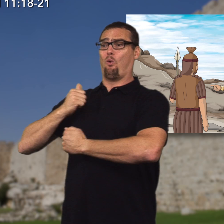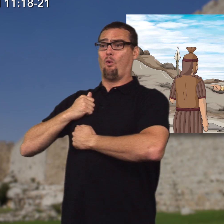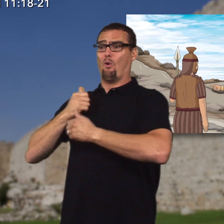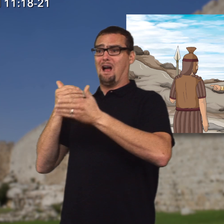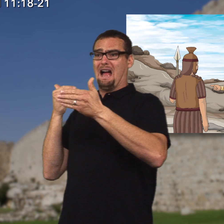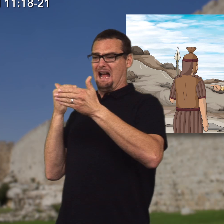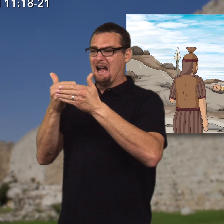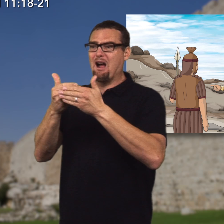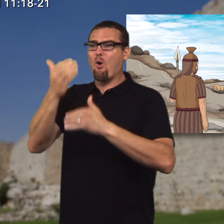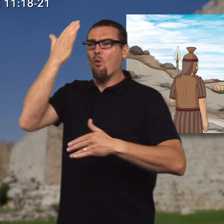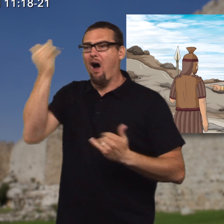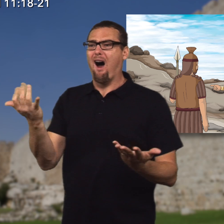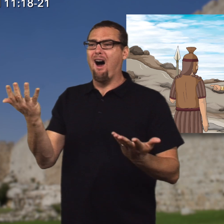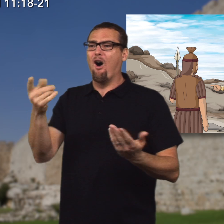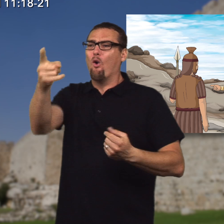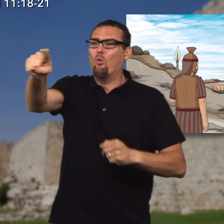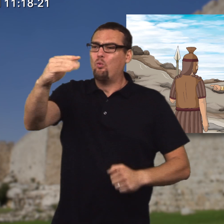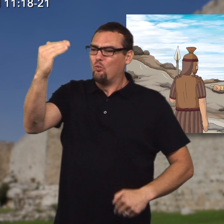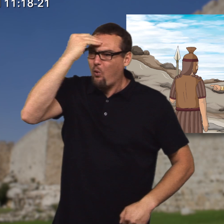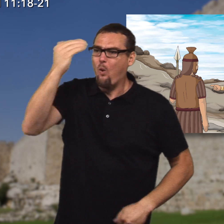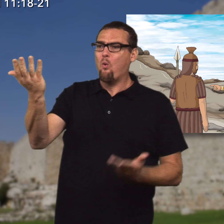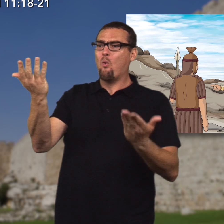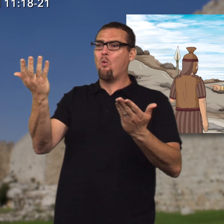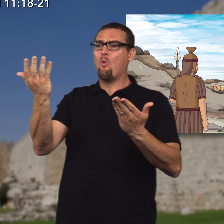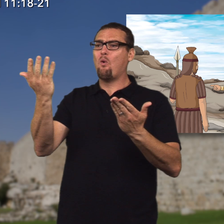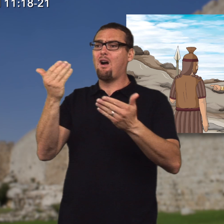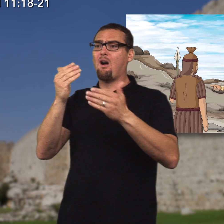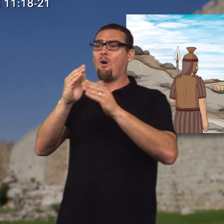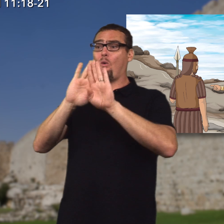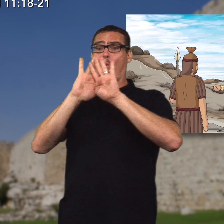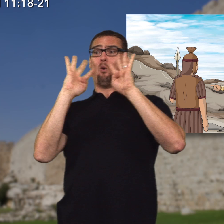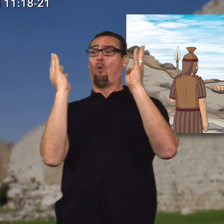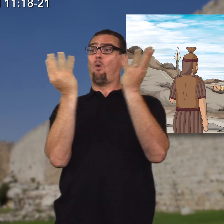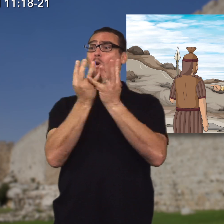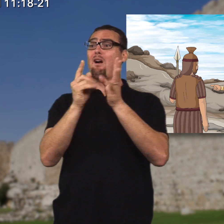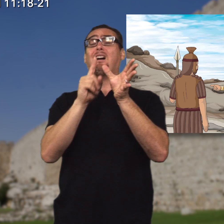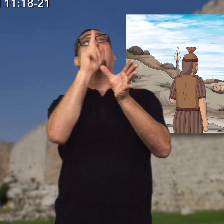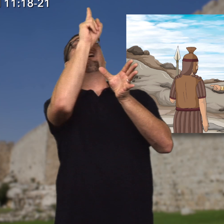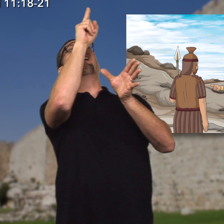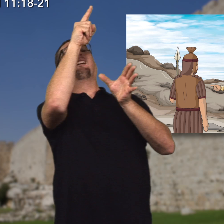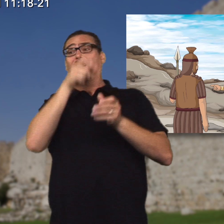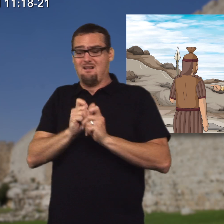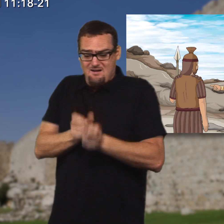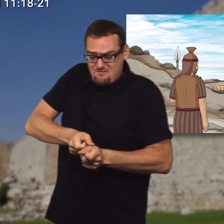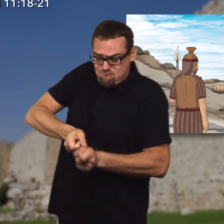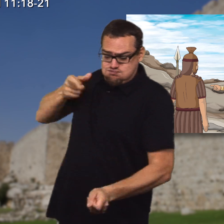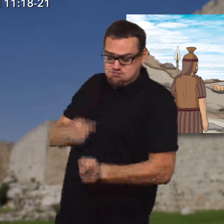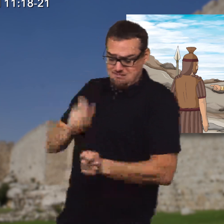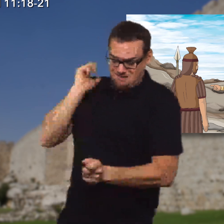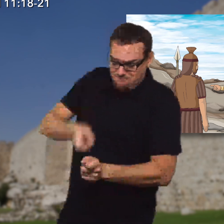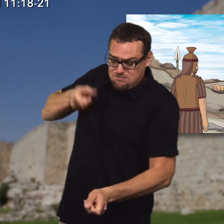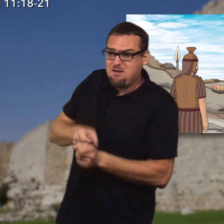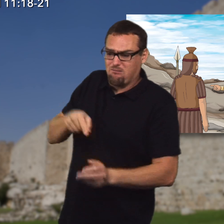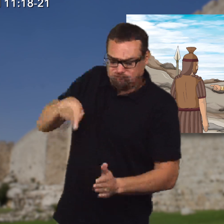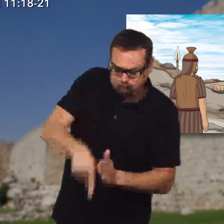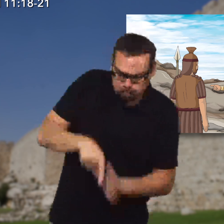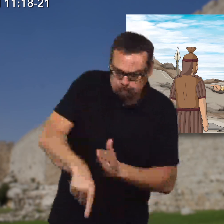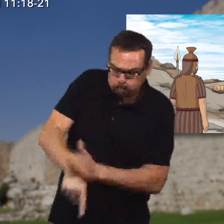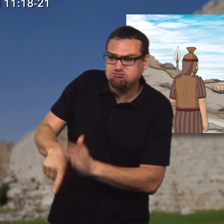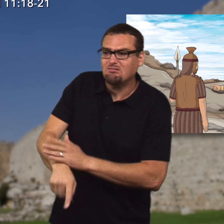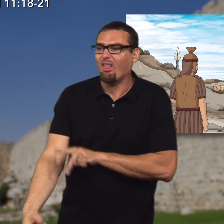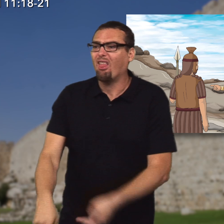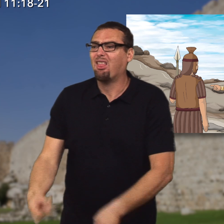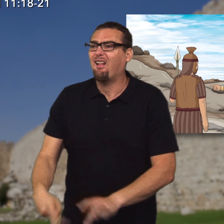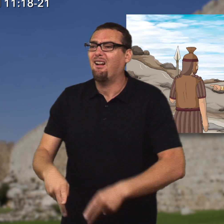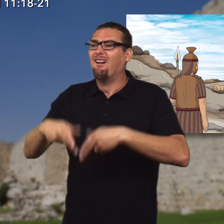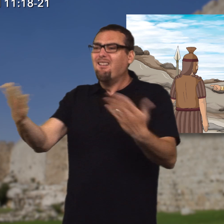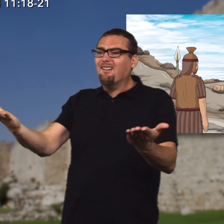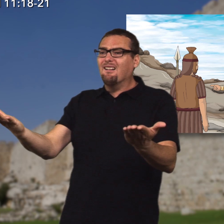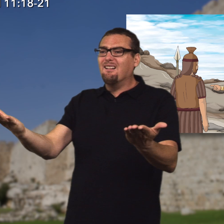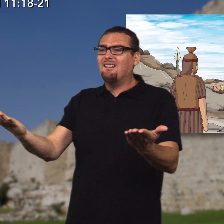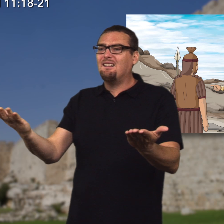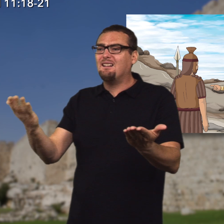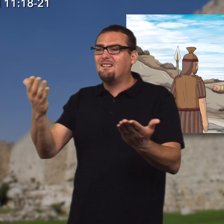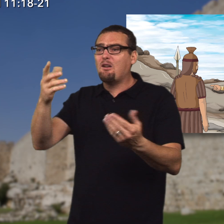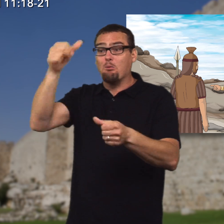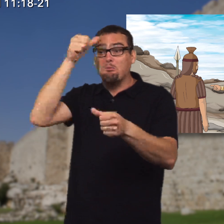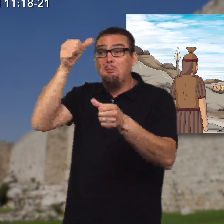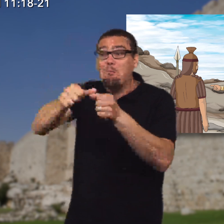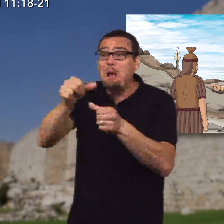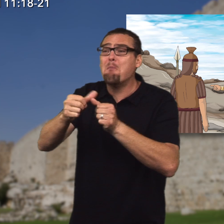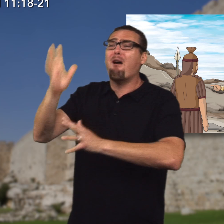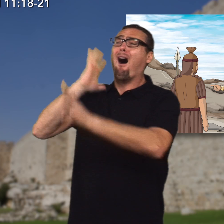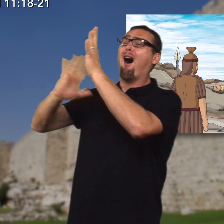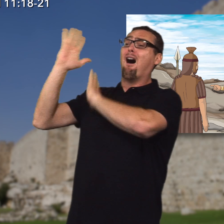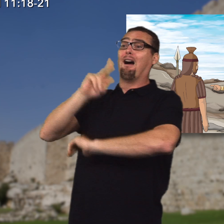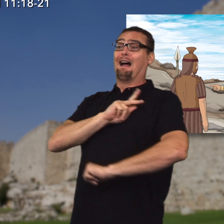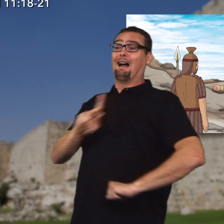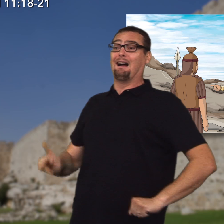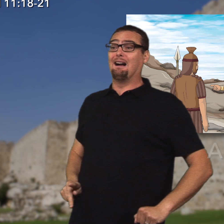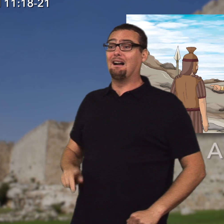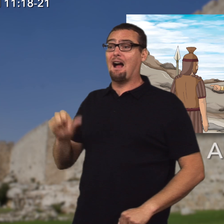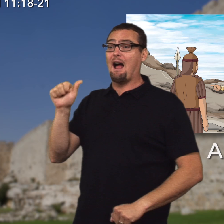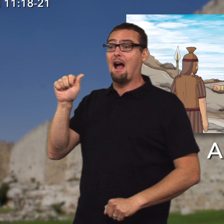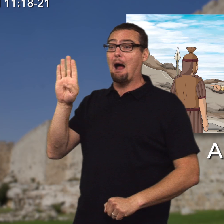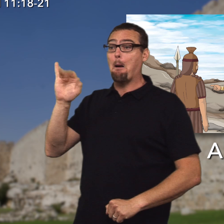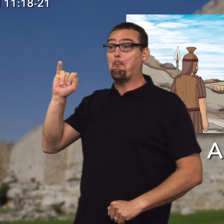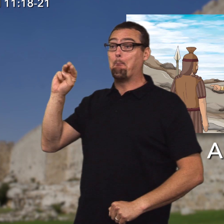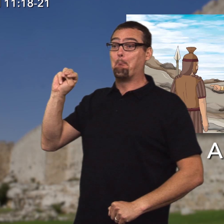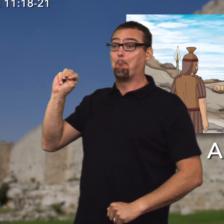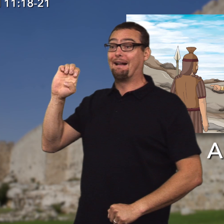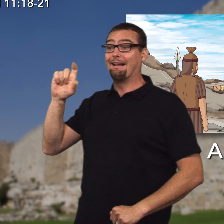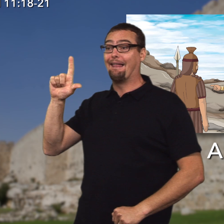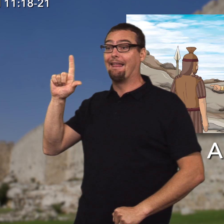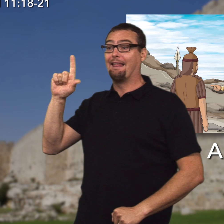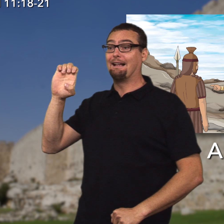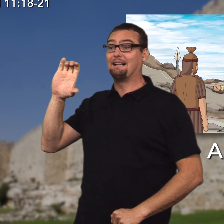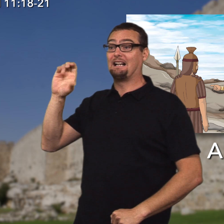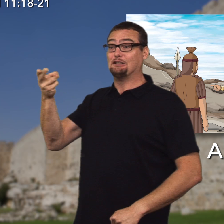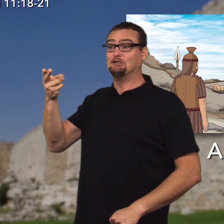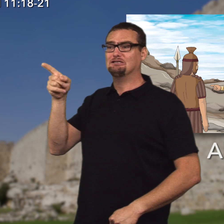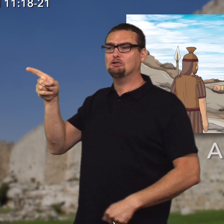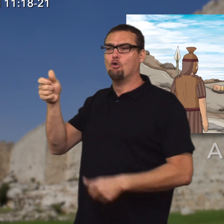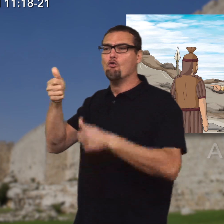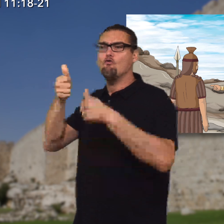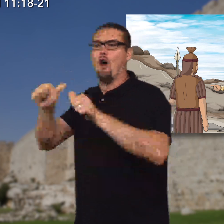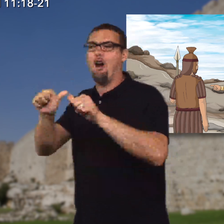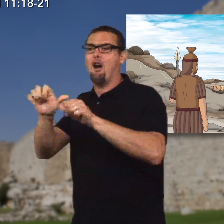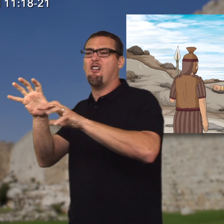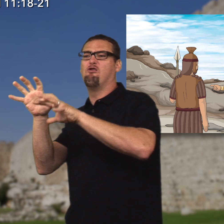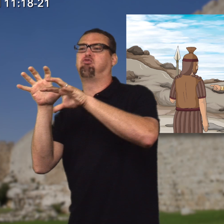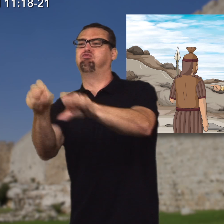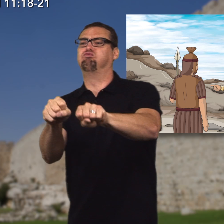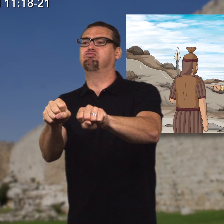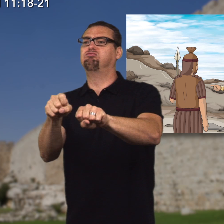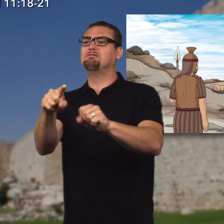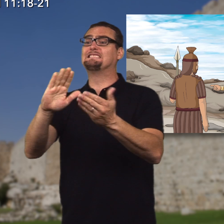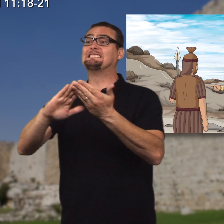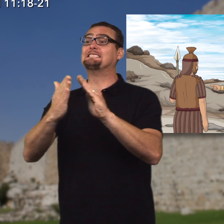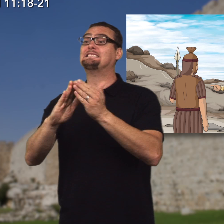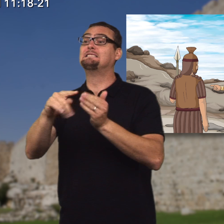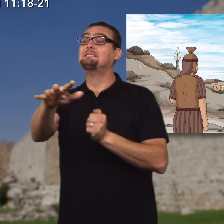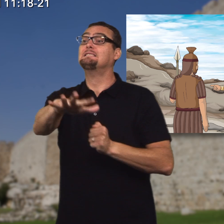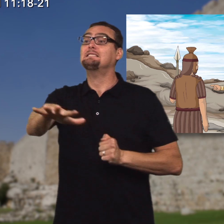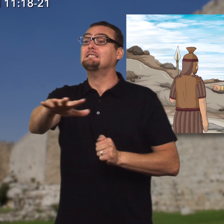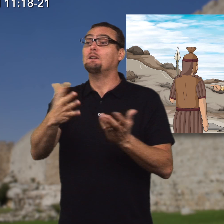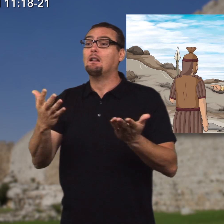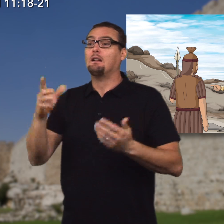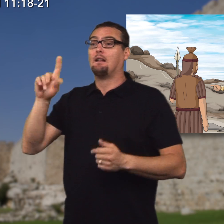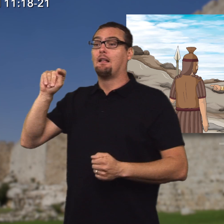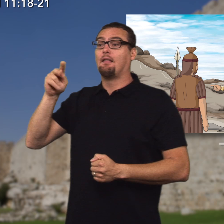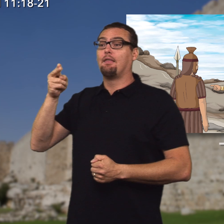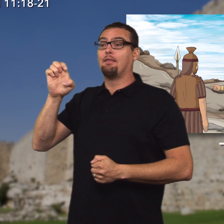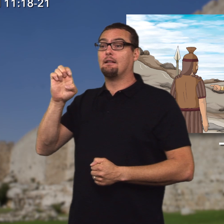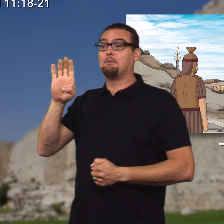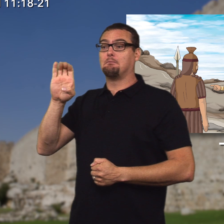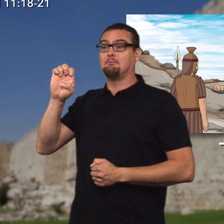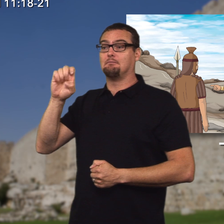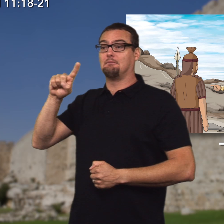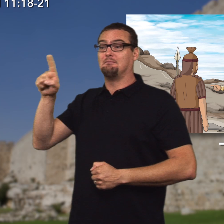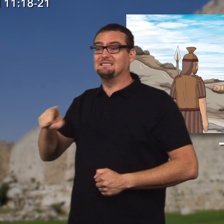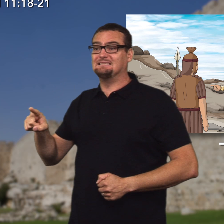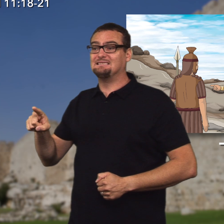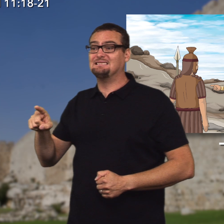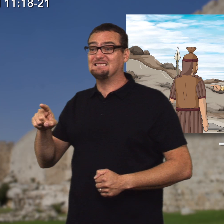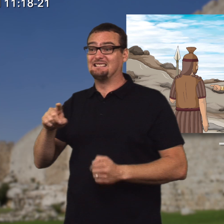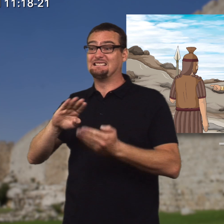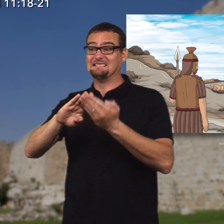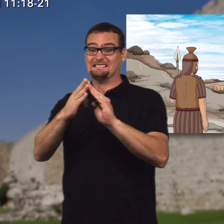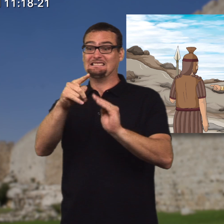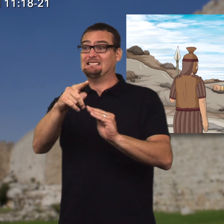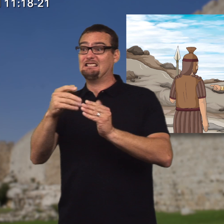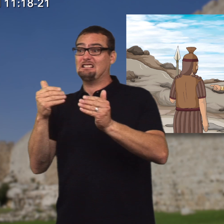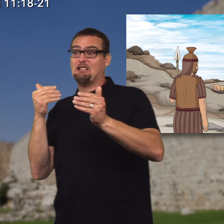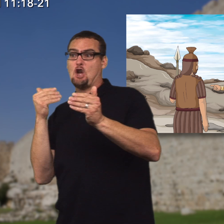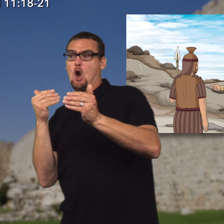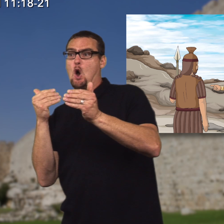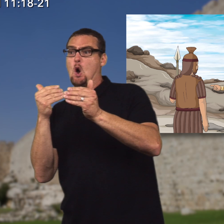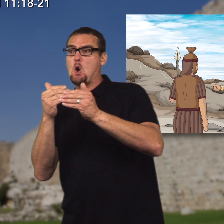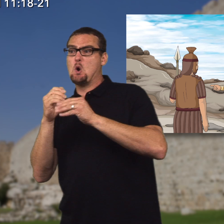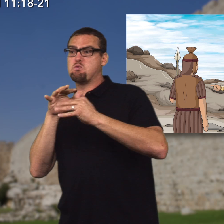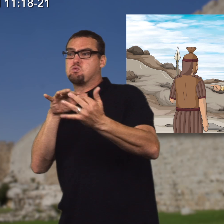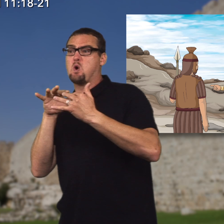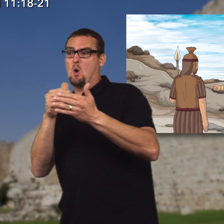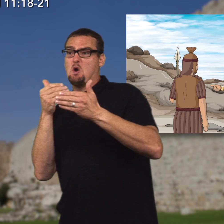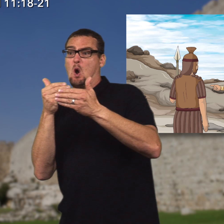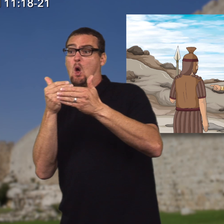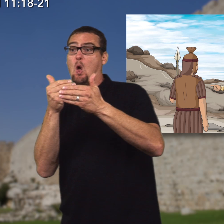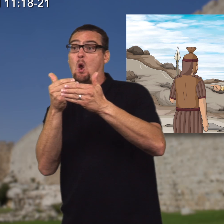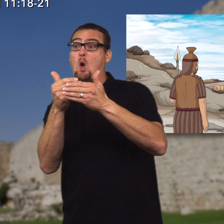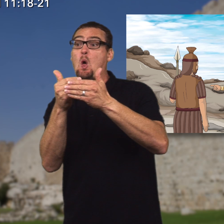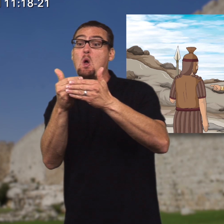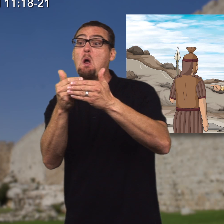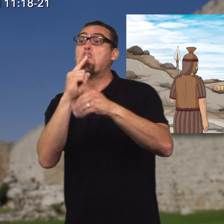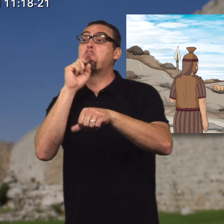Did you not realize they would shoot from atop the wall? Who was the one to strike Abimelech son of Jerubbesheth ?